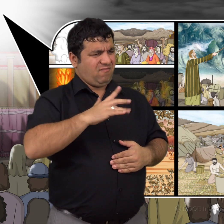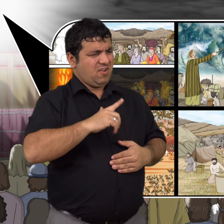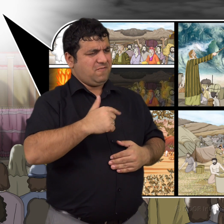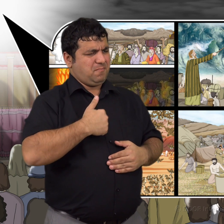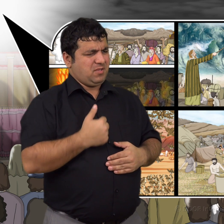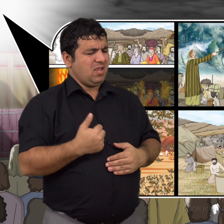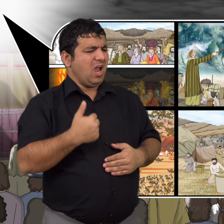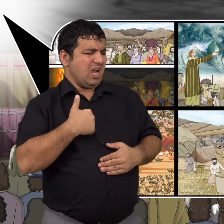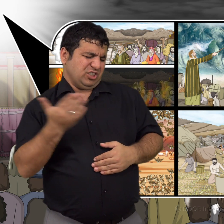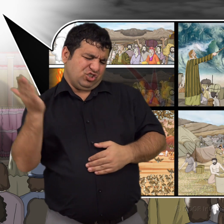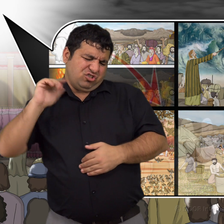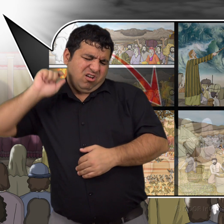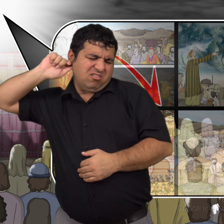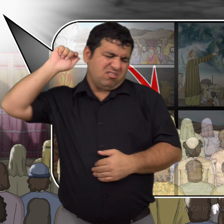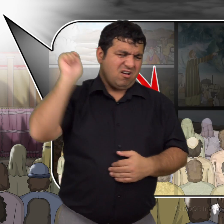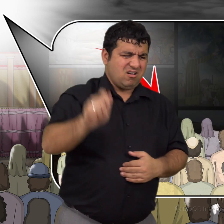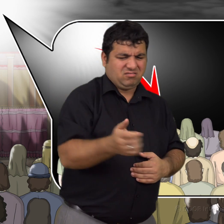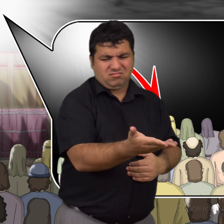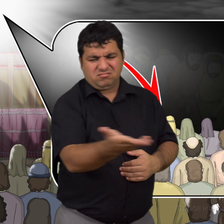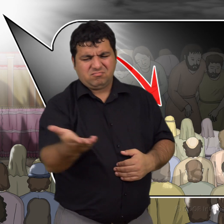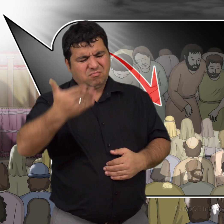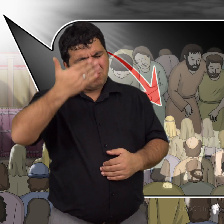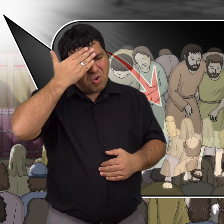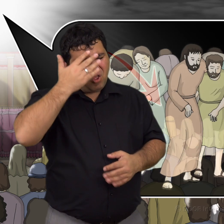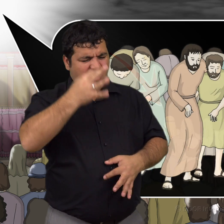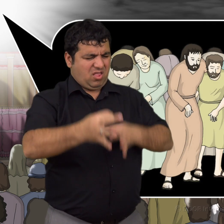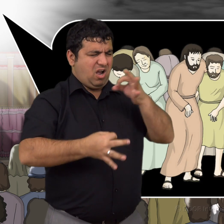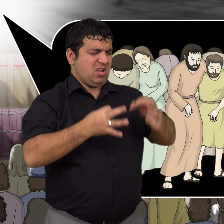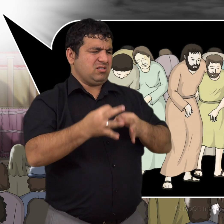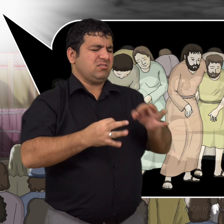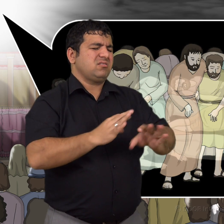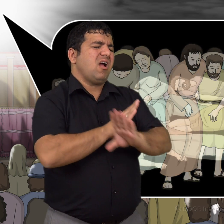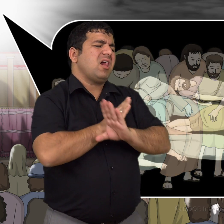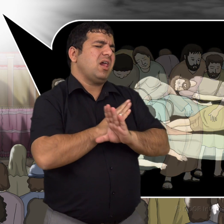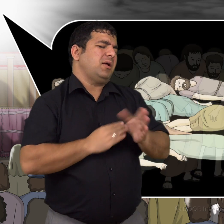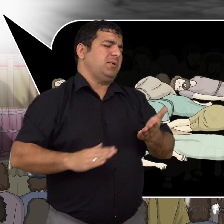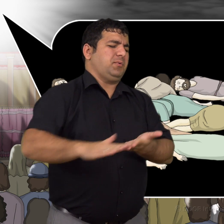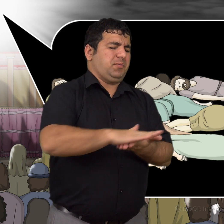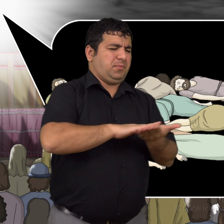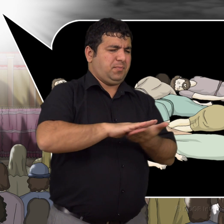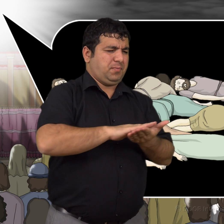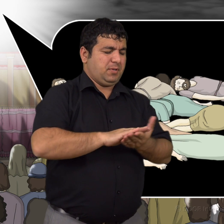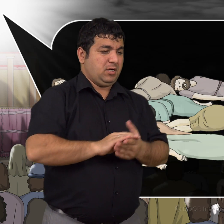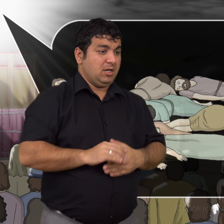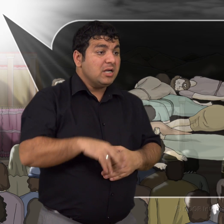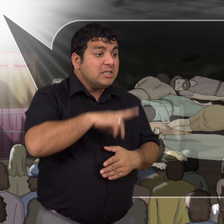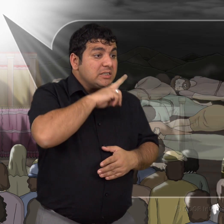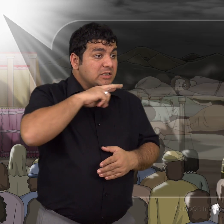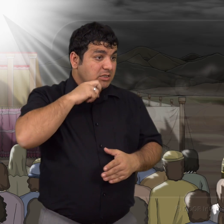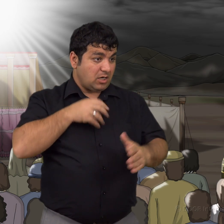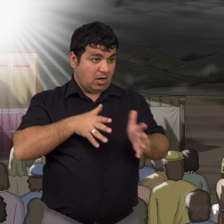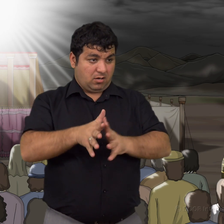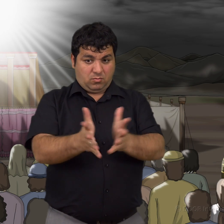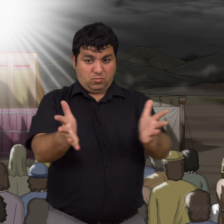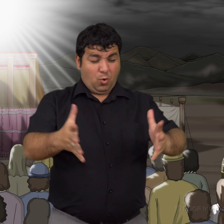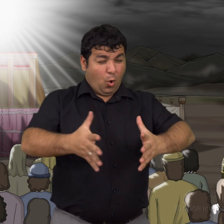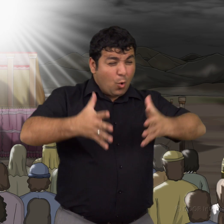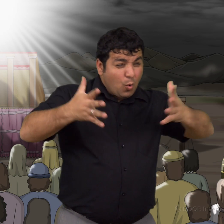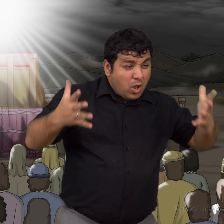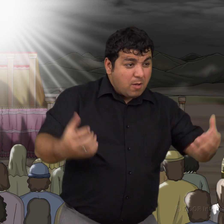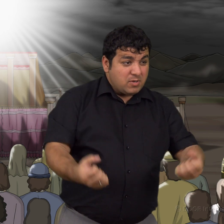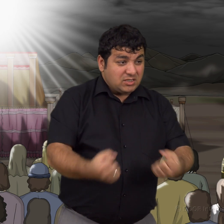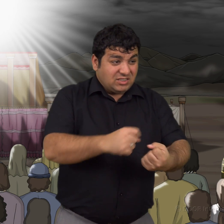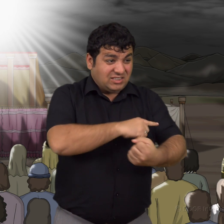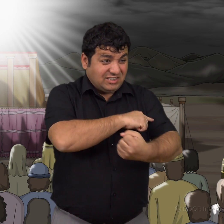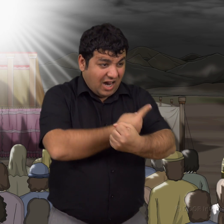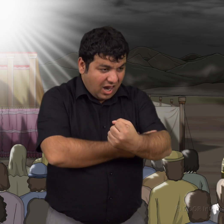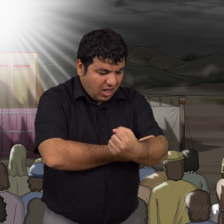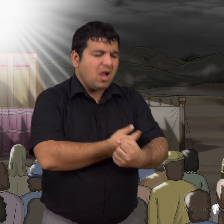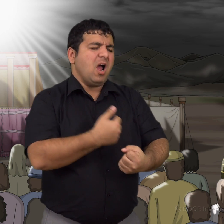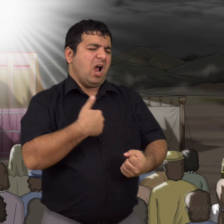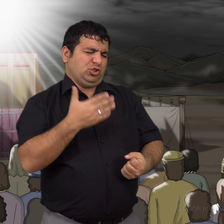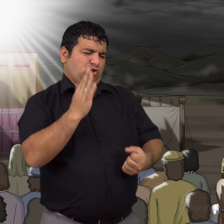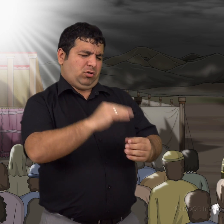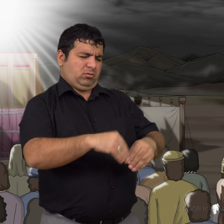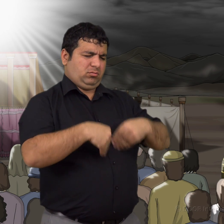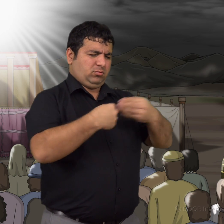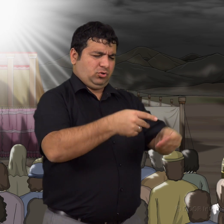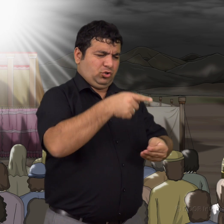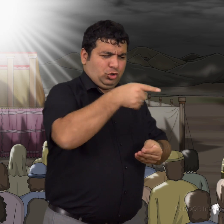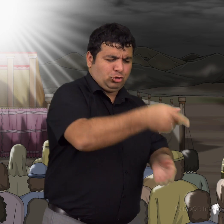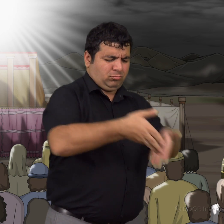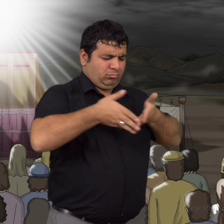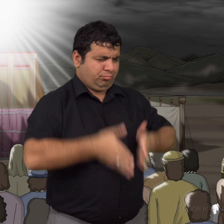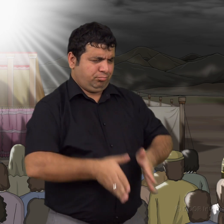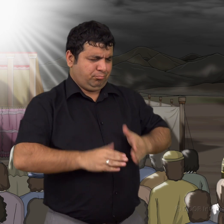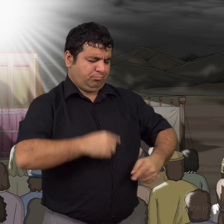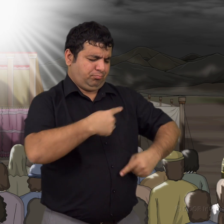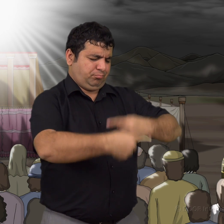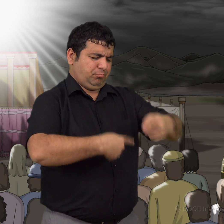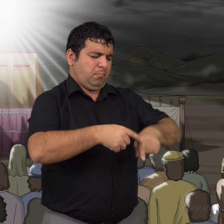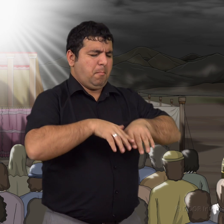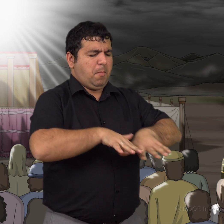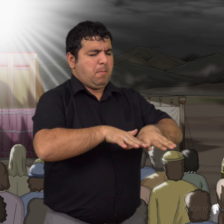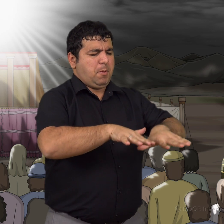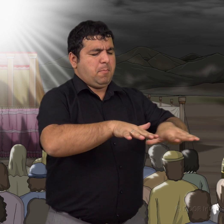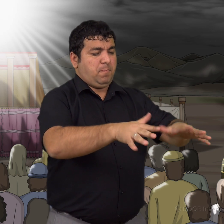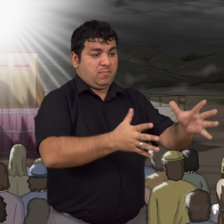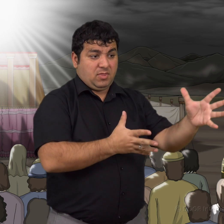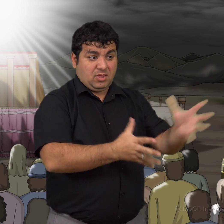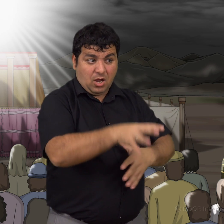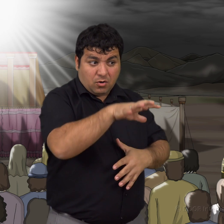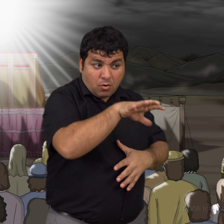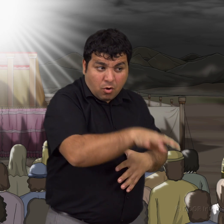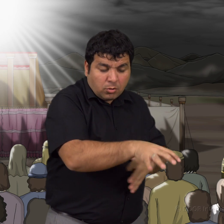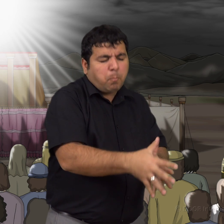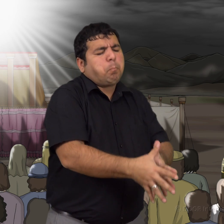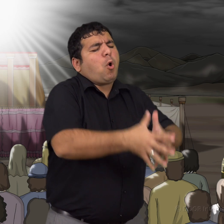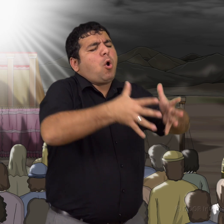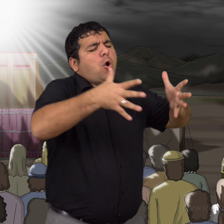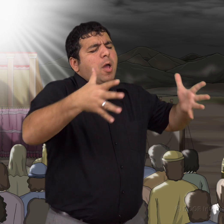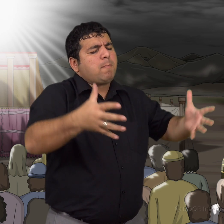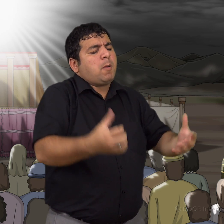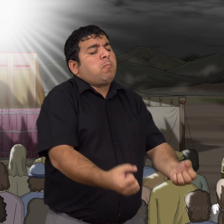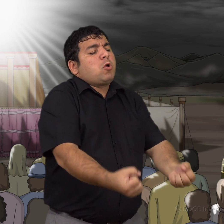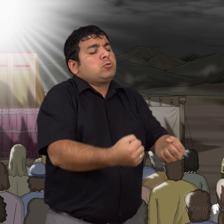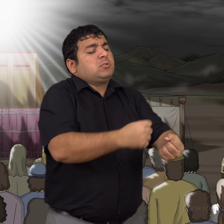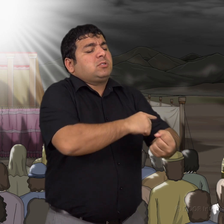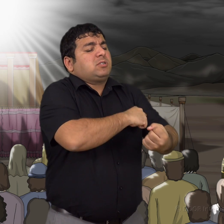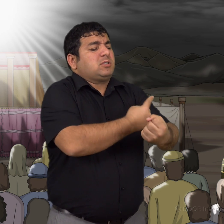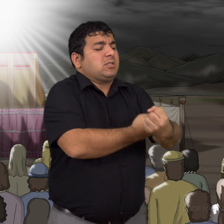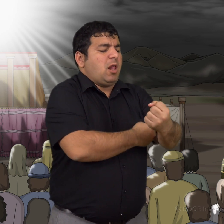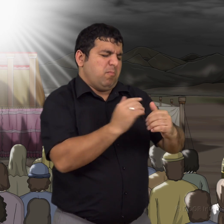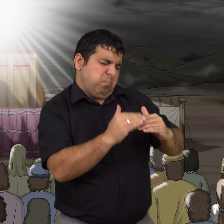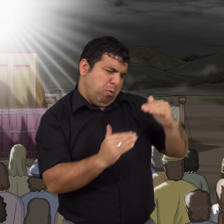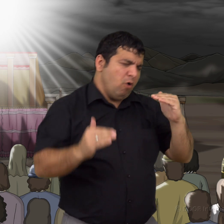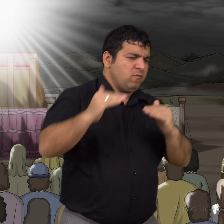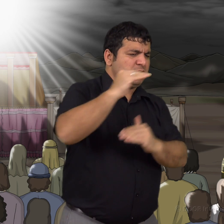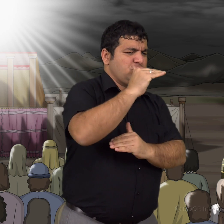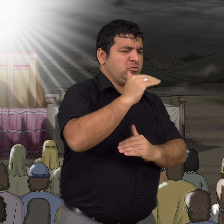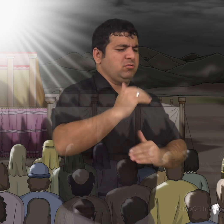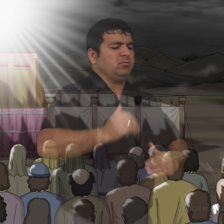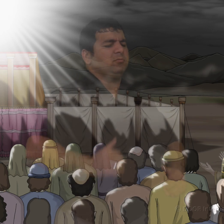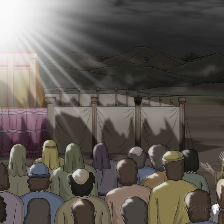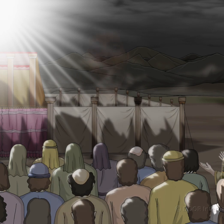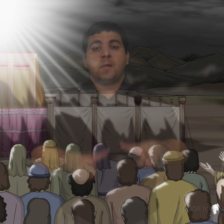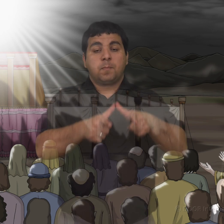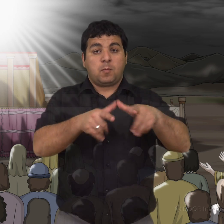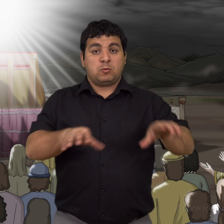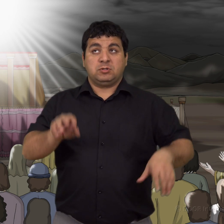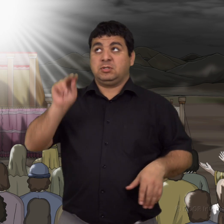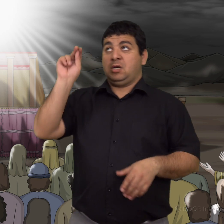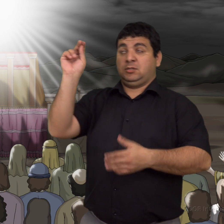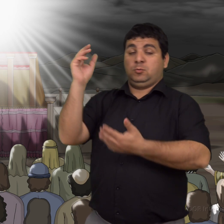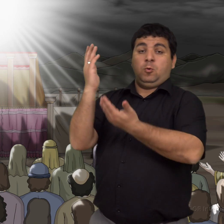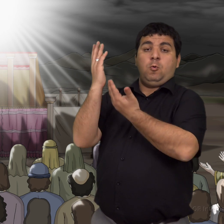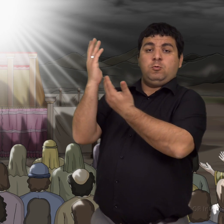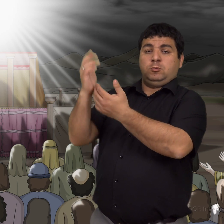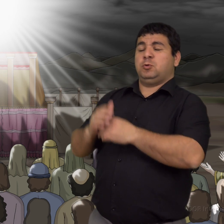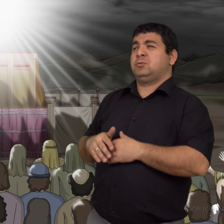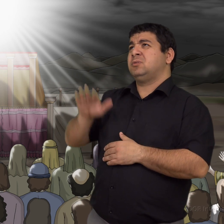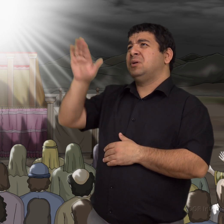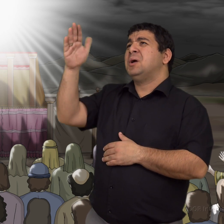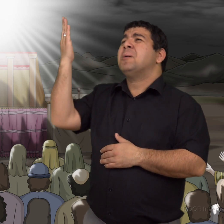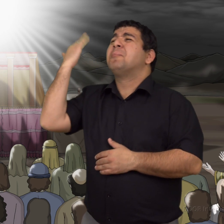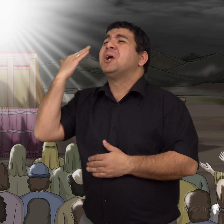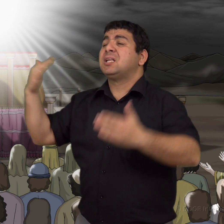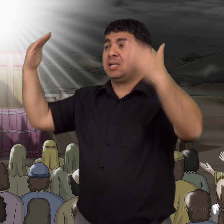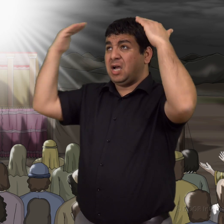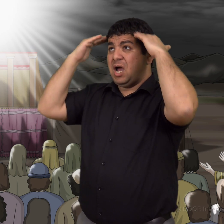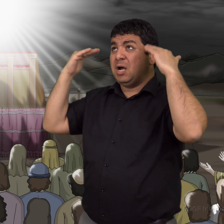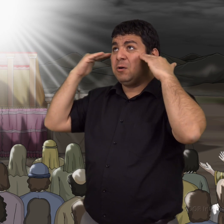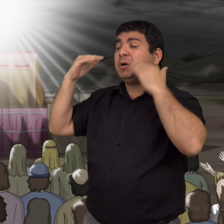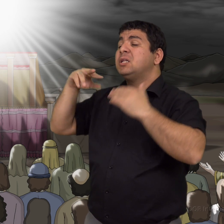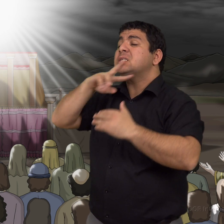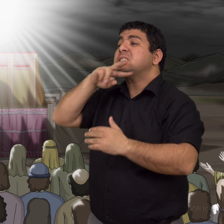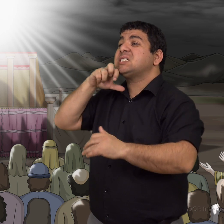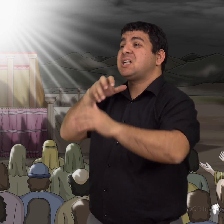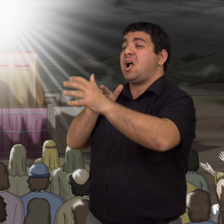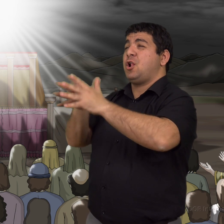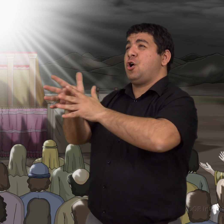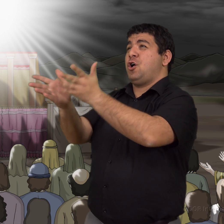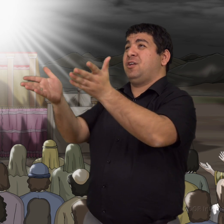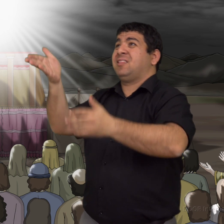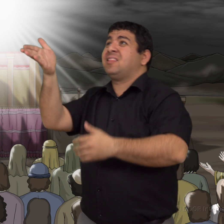I will strike them with a plague and destroy them—and I will make you into a nation greater and mightier than they are.”